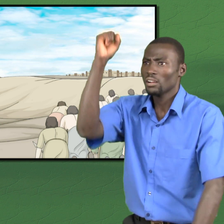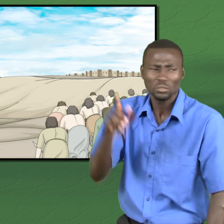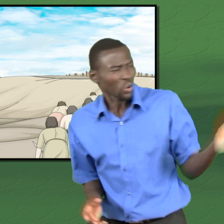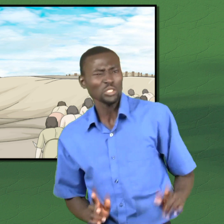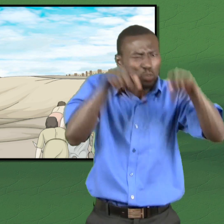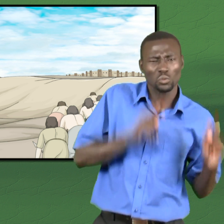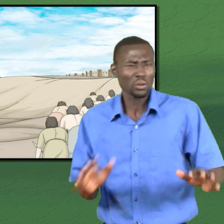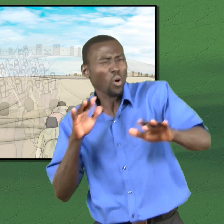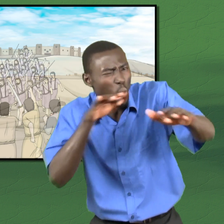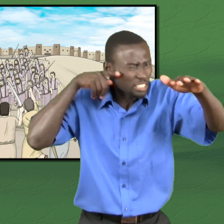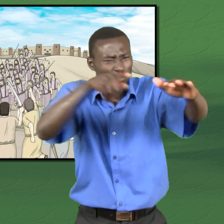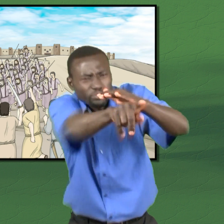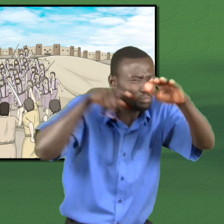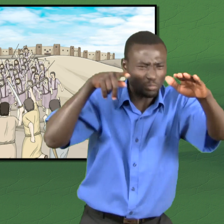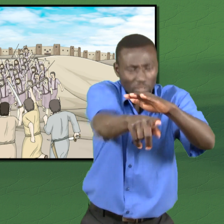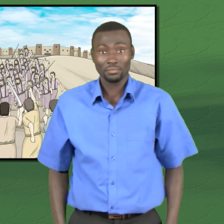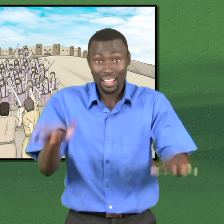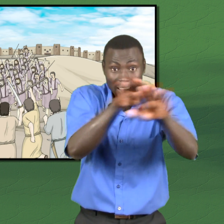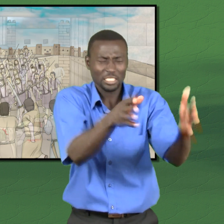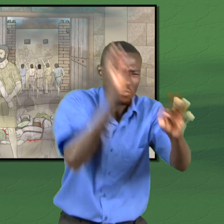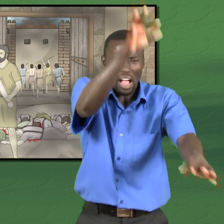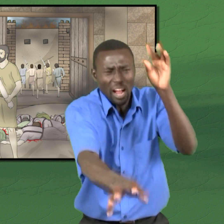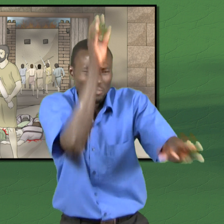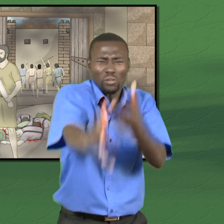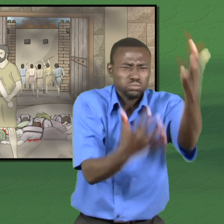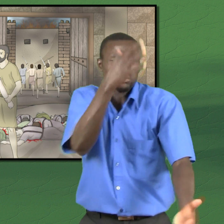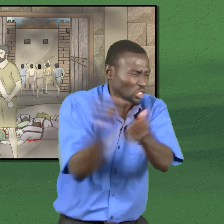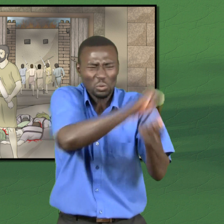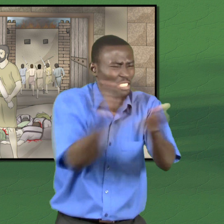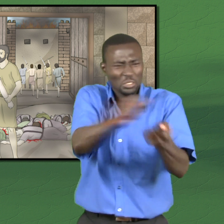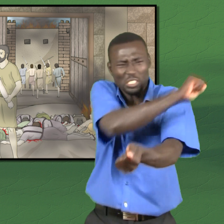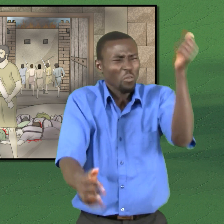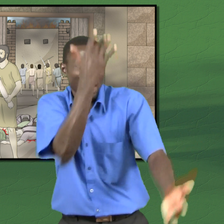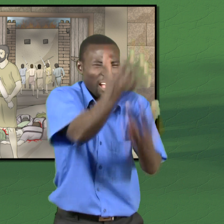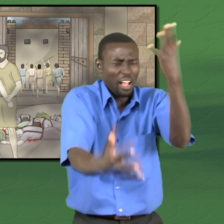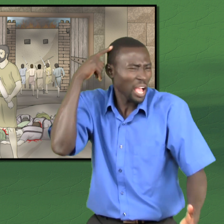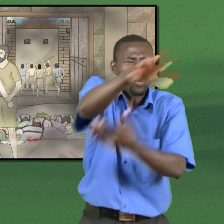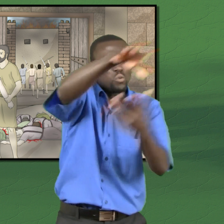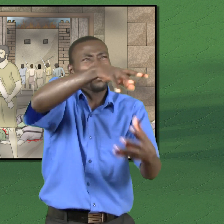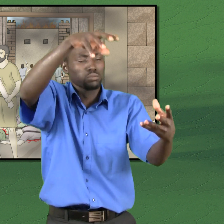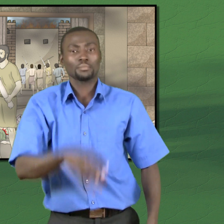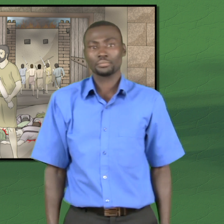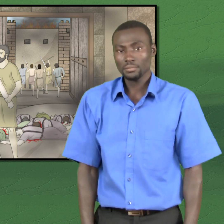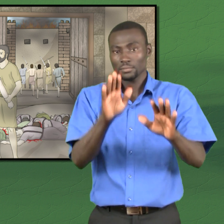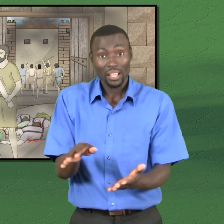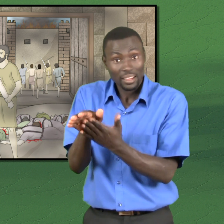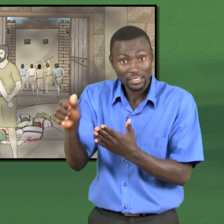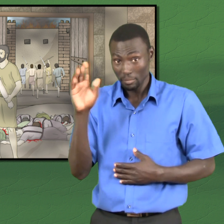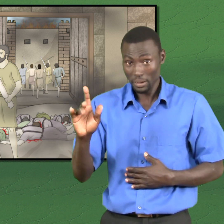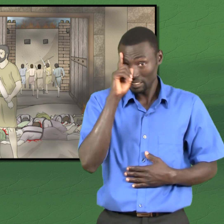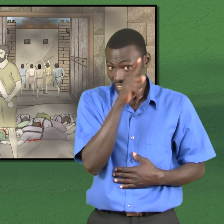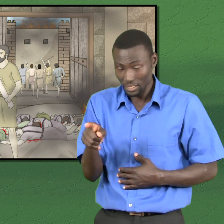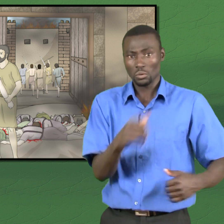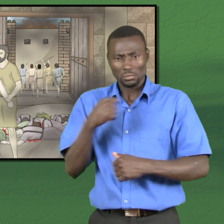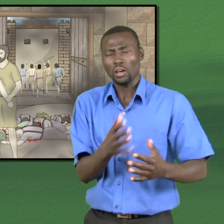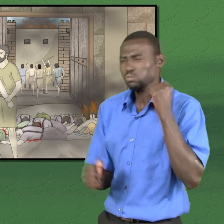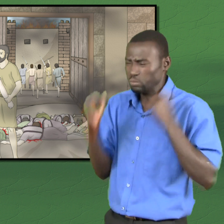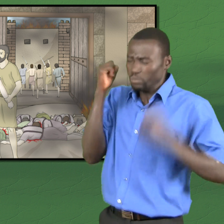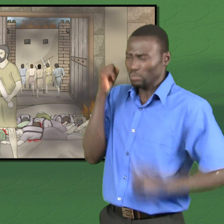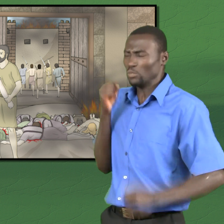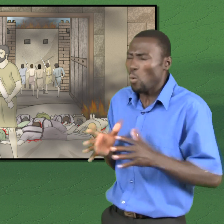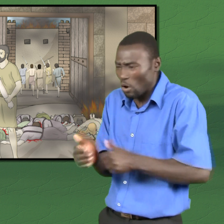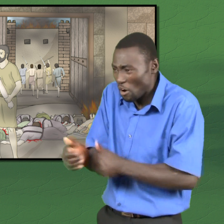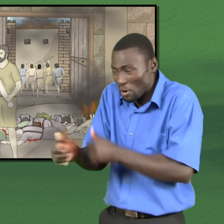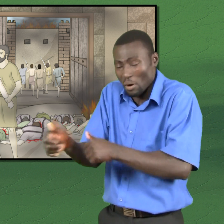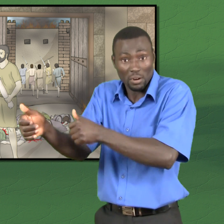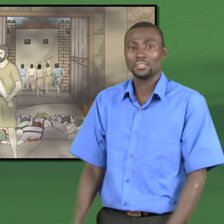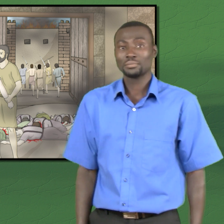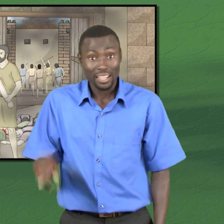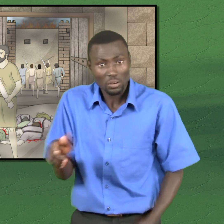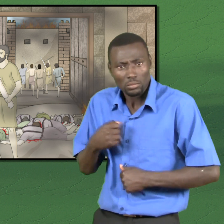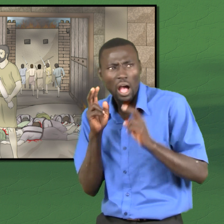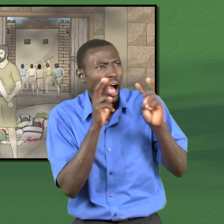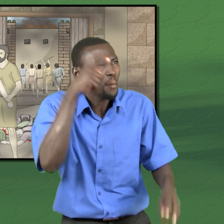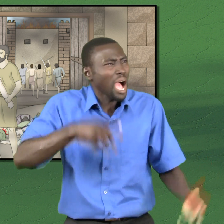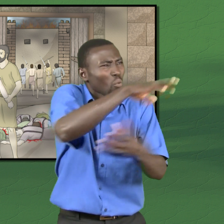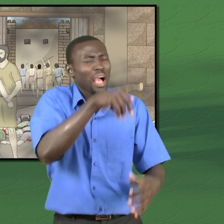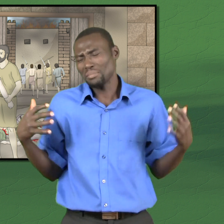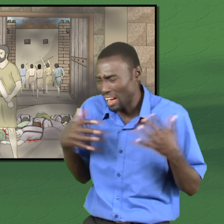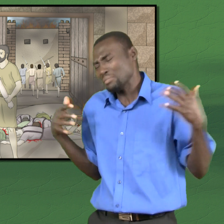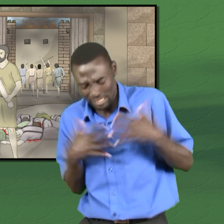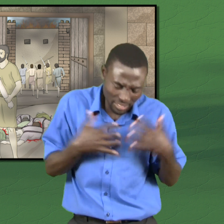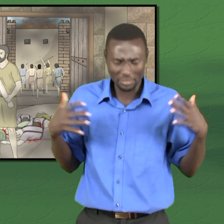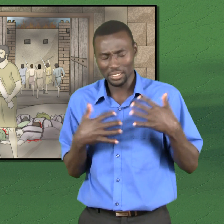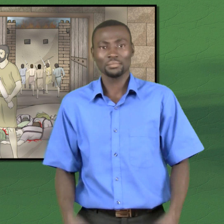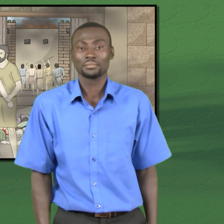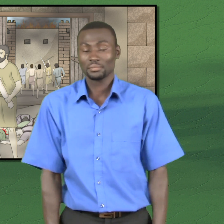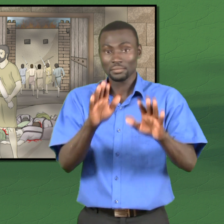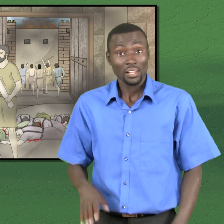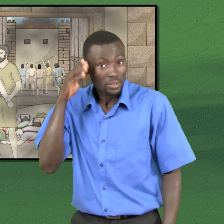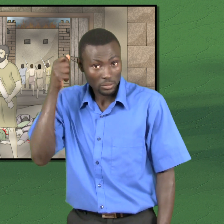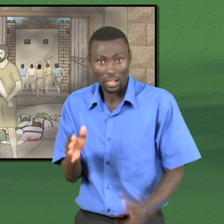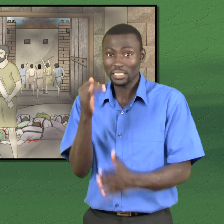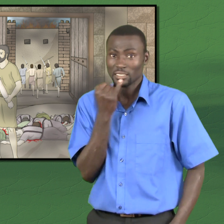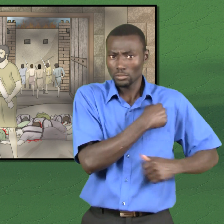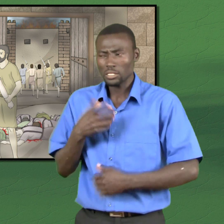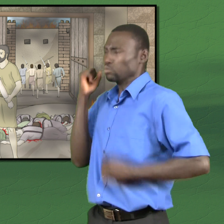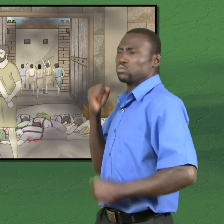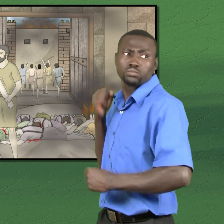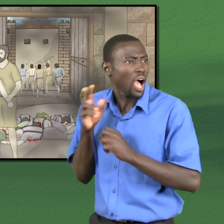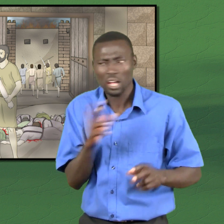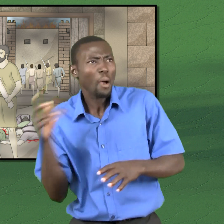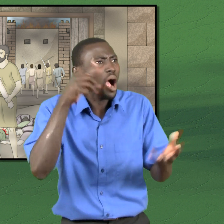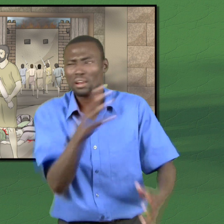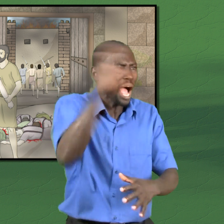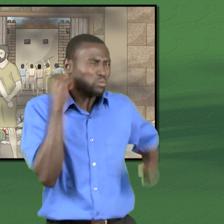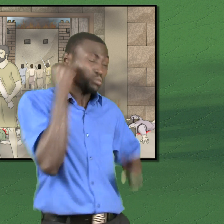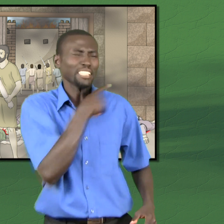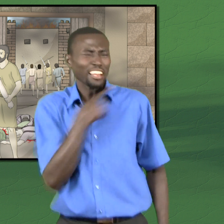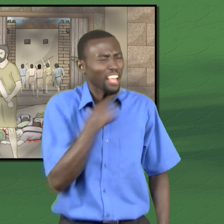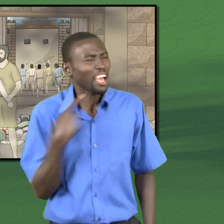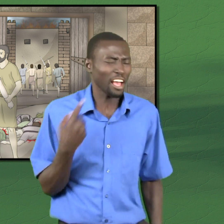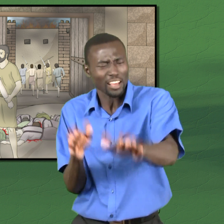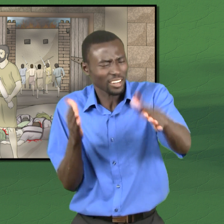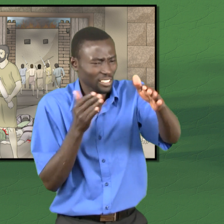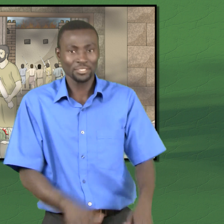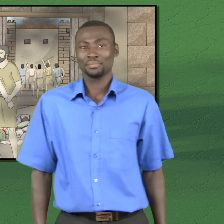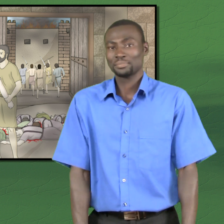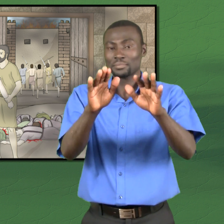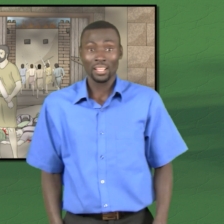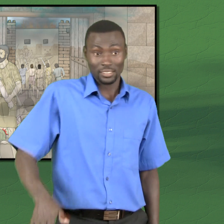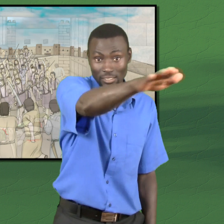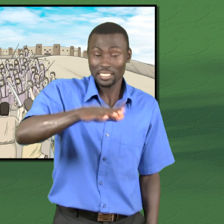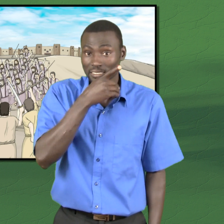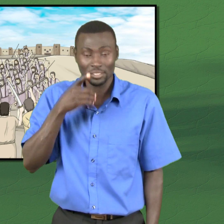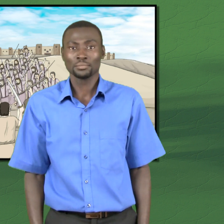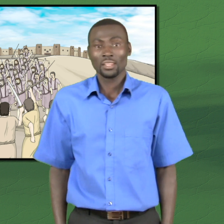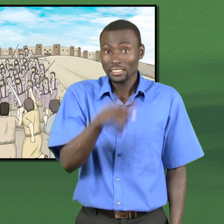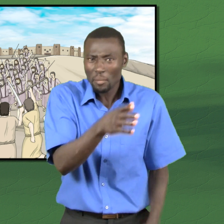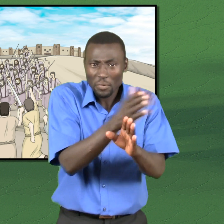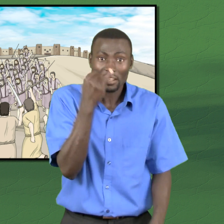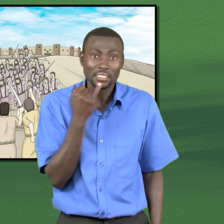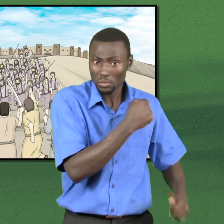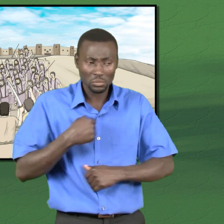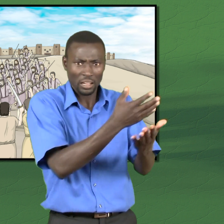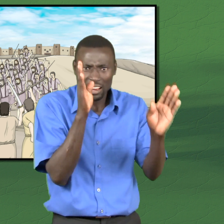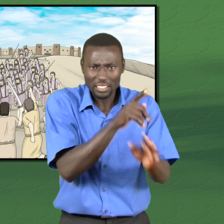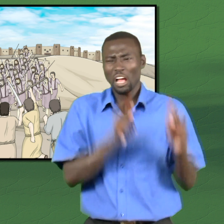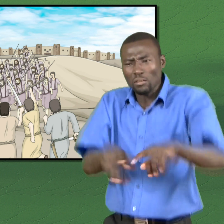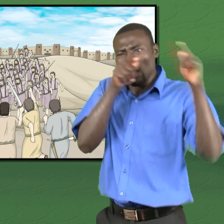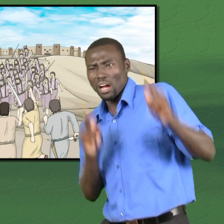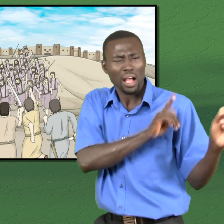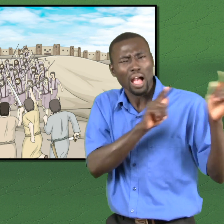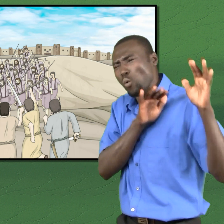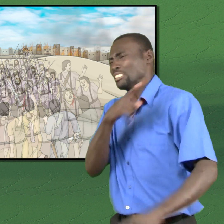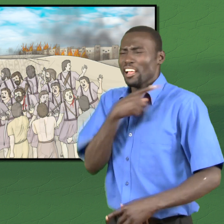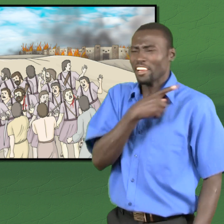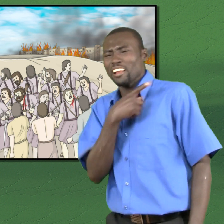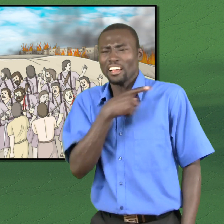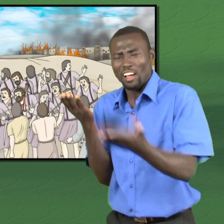They rushed forward, entered the city, captured it, and immediately set it on fire.